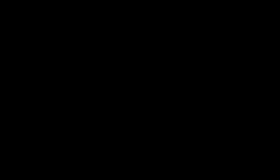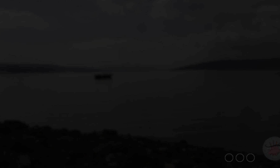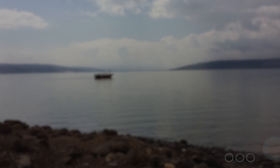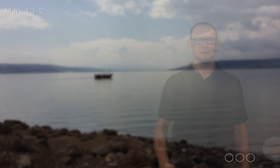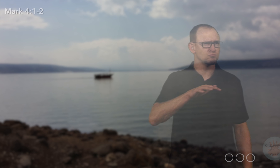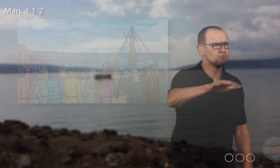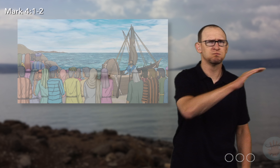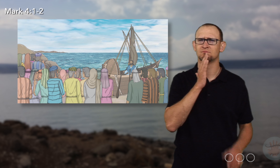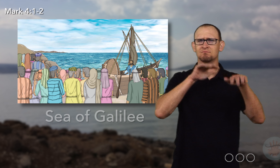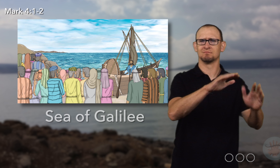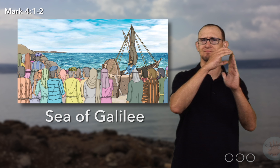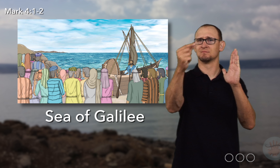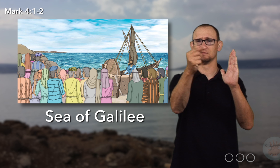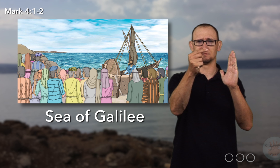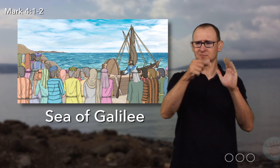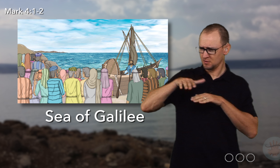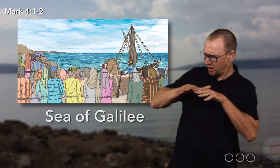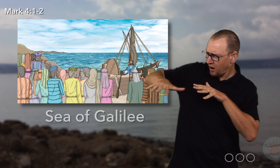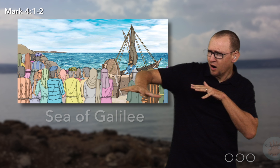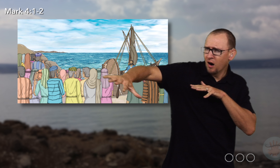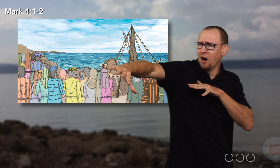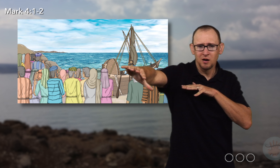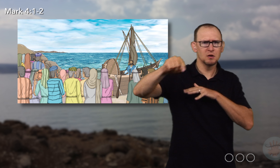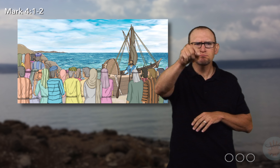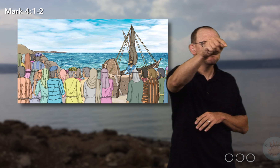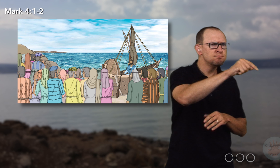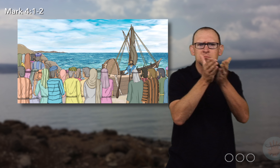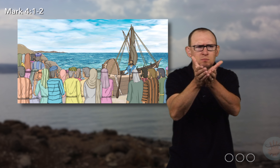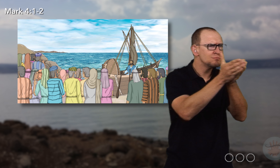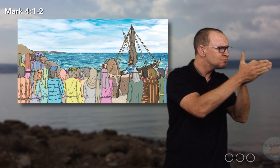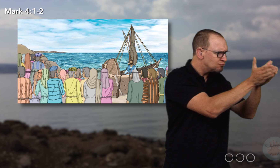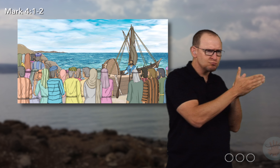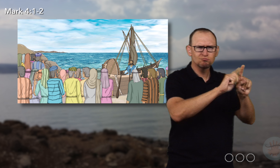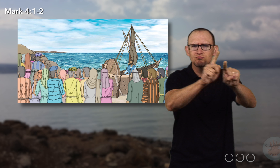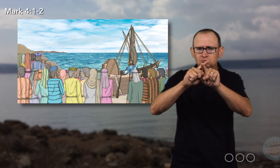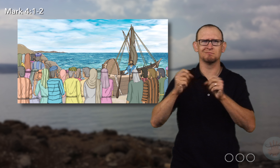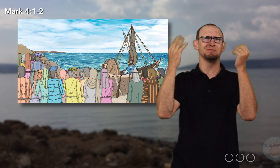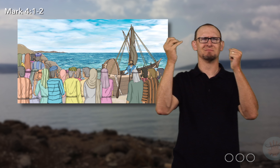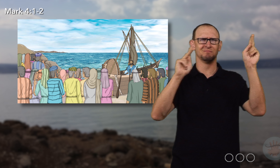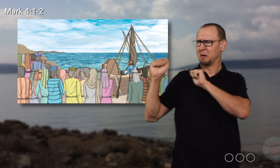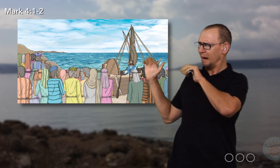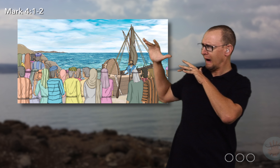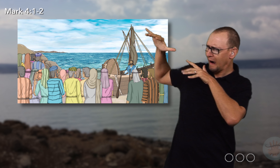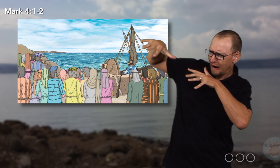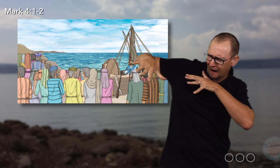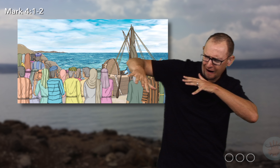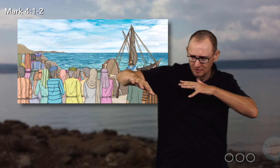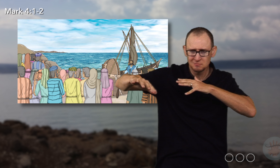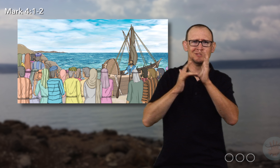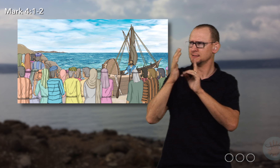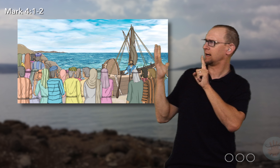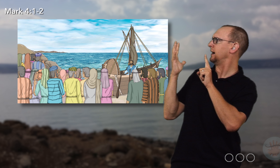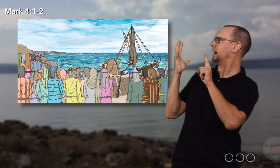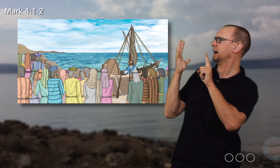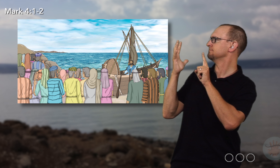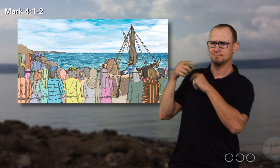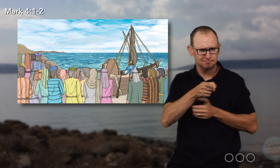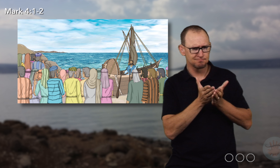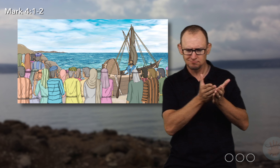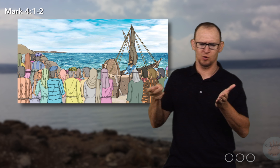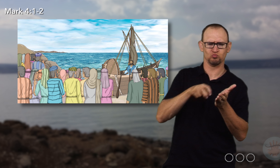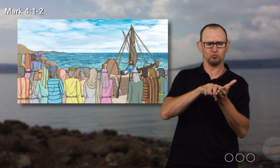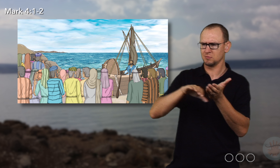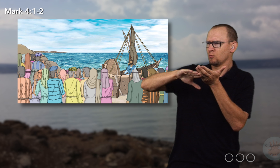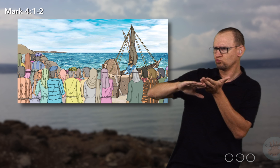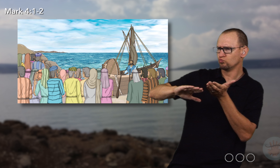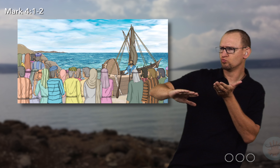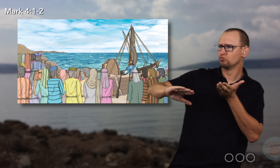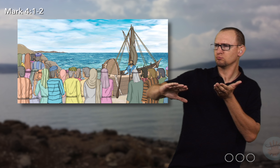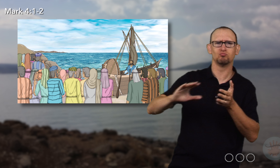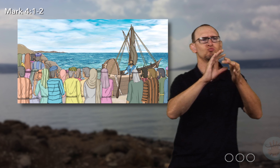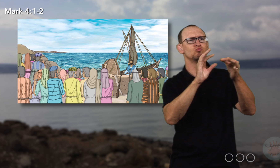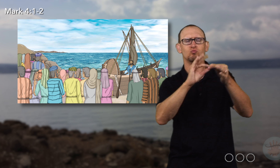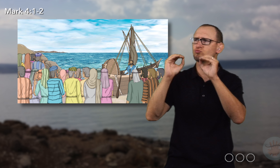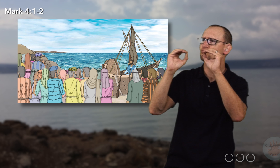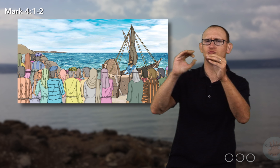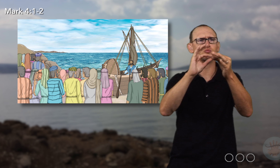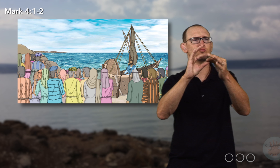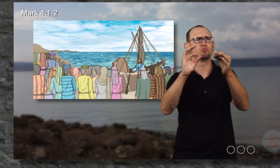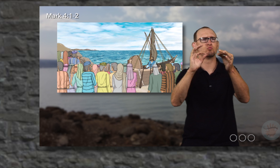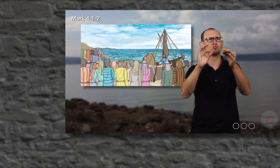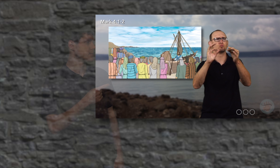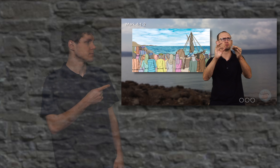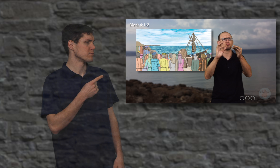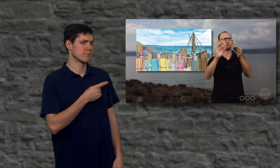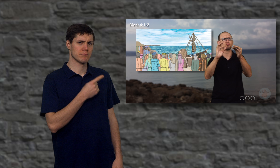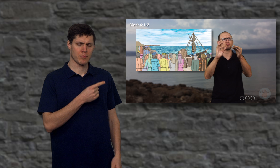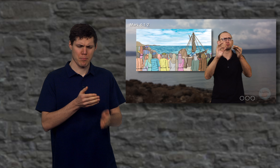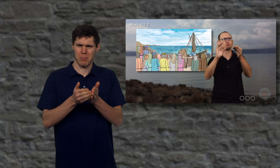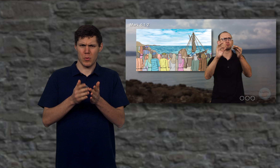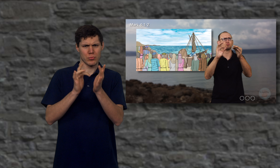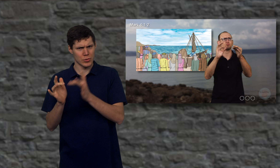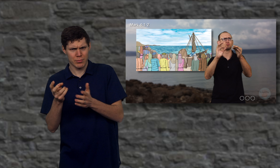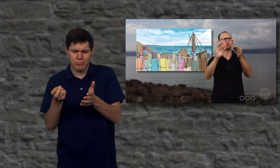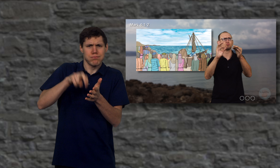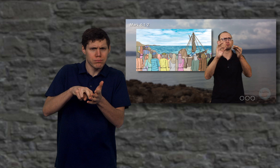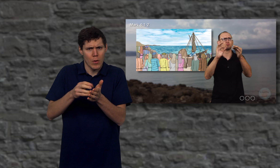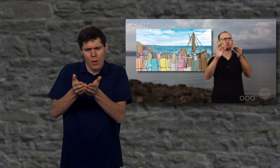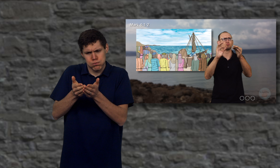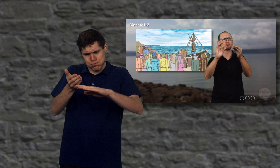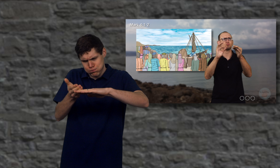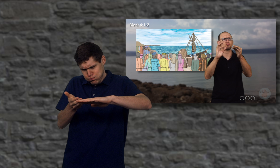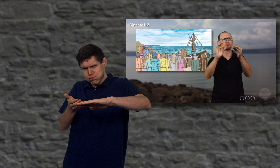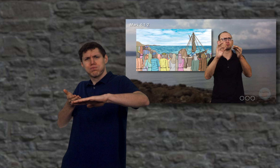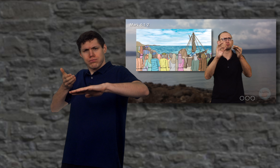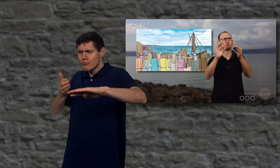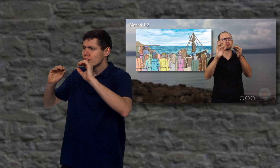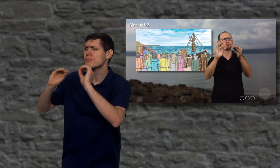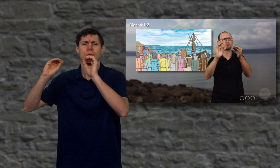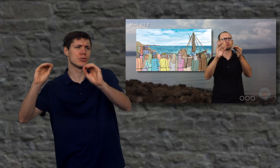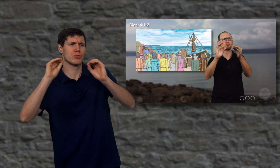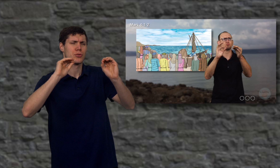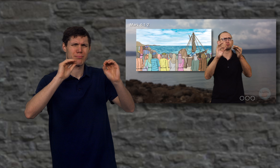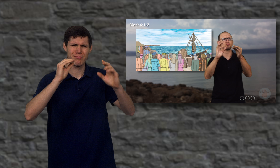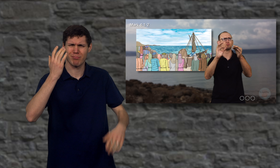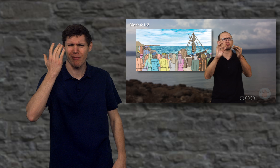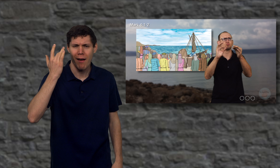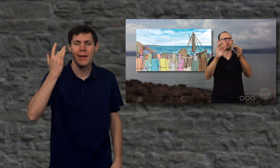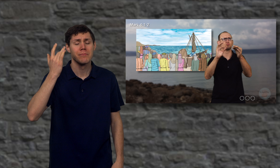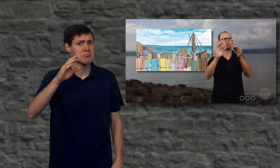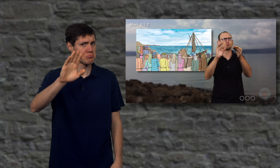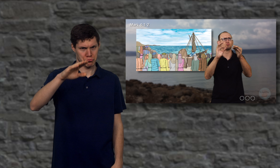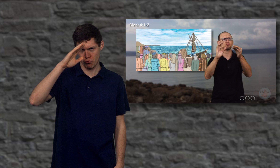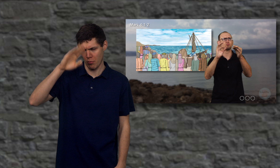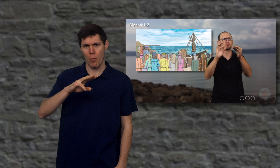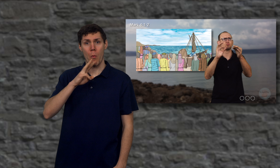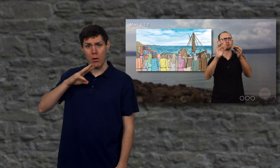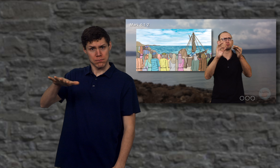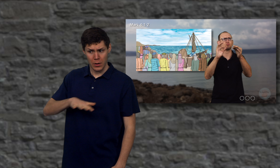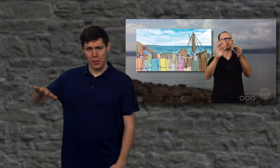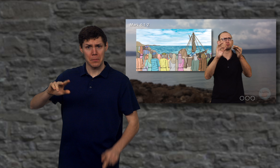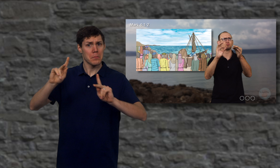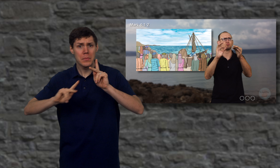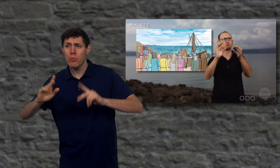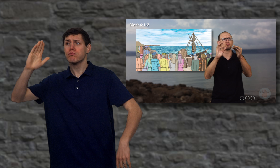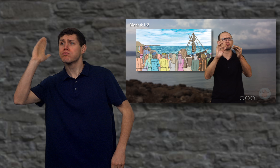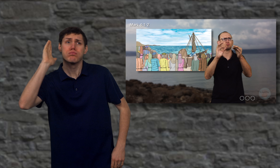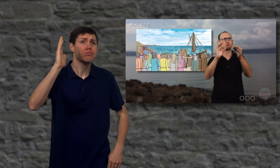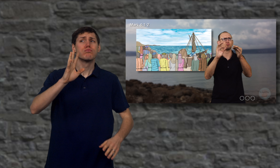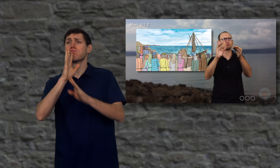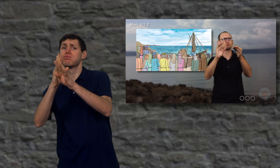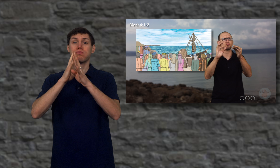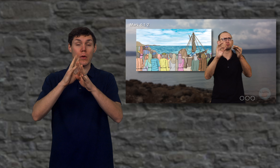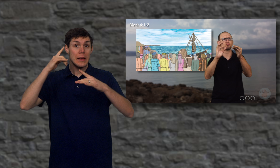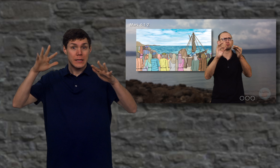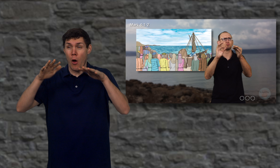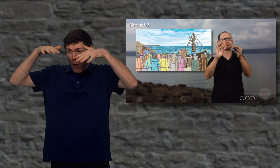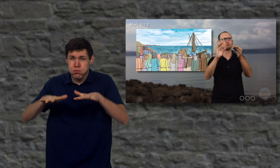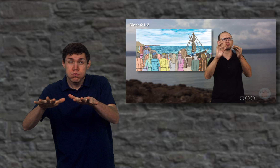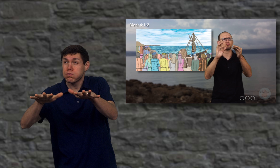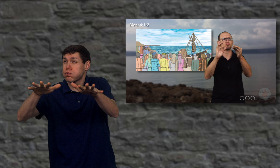Once again Jesus began to teach beside the sea, and such a large crowd gathered around Him that He got into a boat and sat in it, while all the people crowded along the shore.